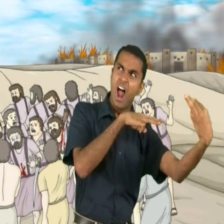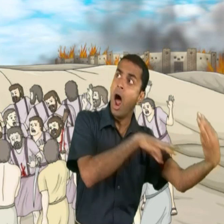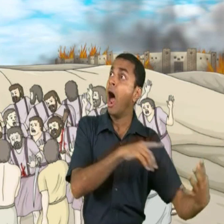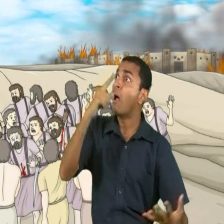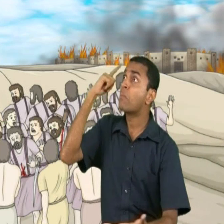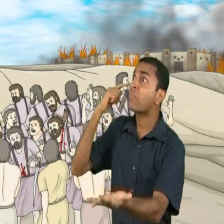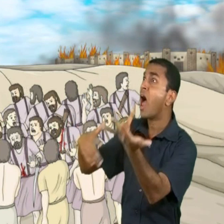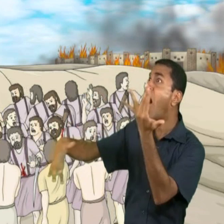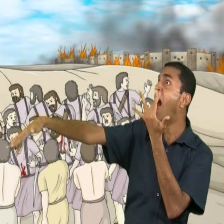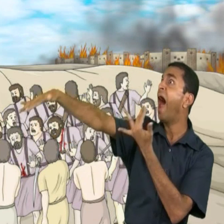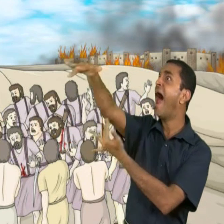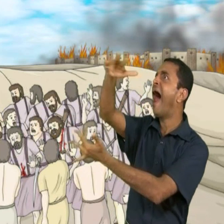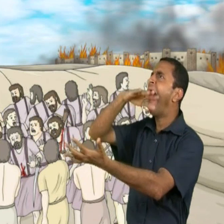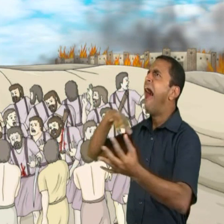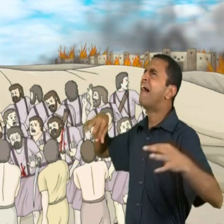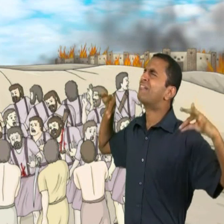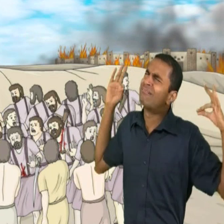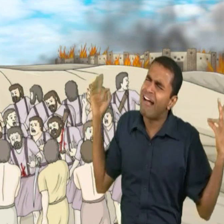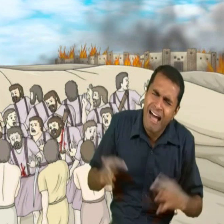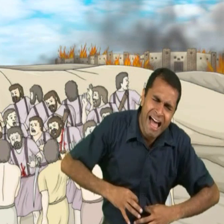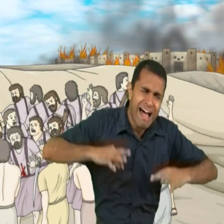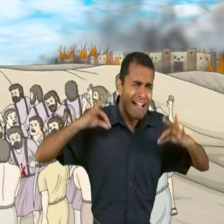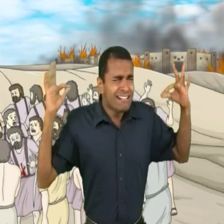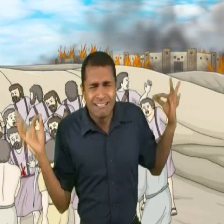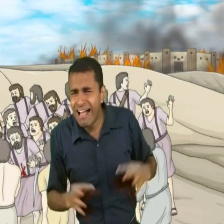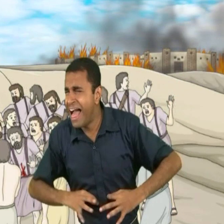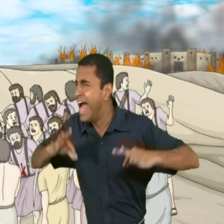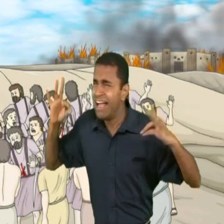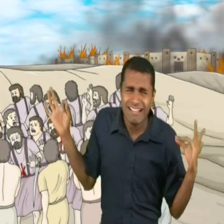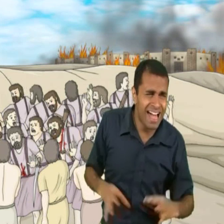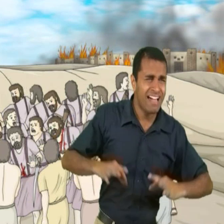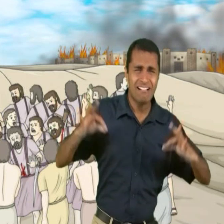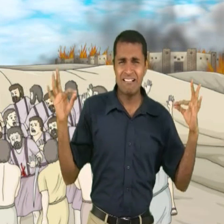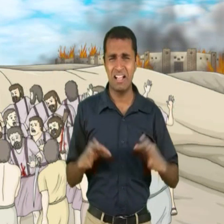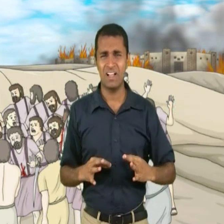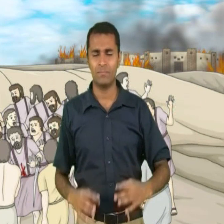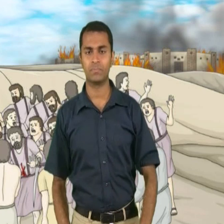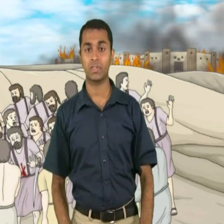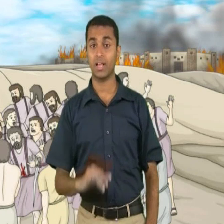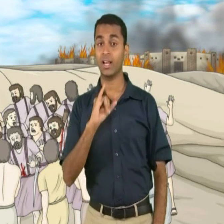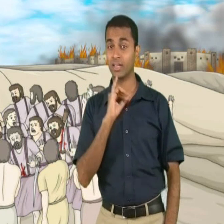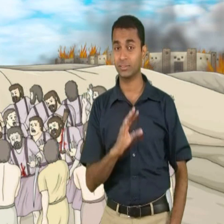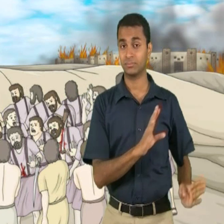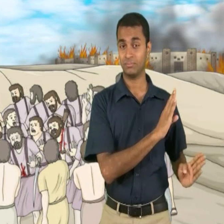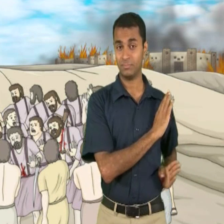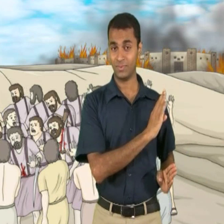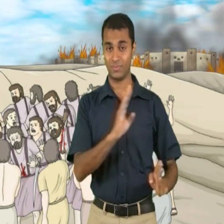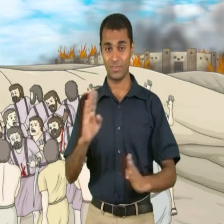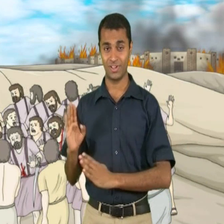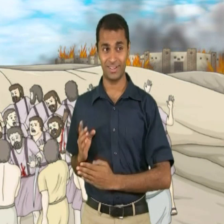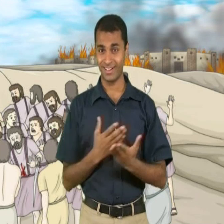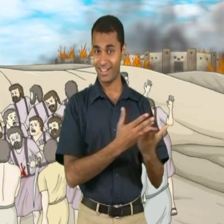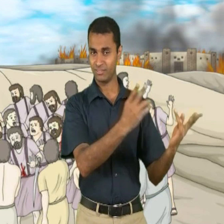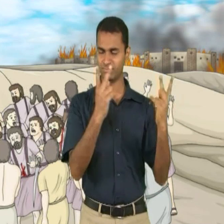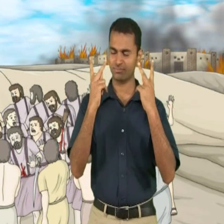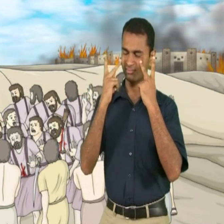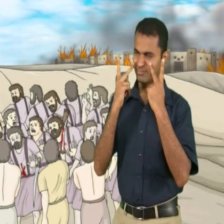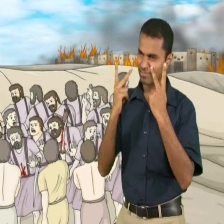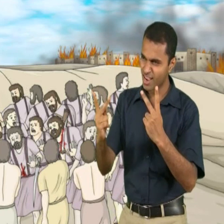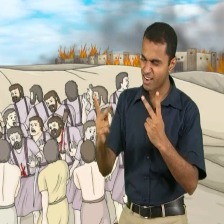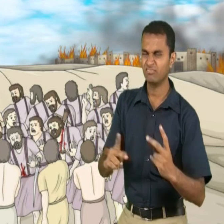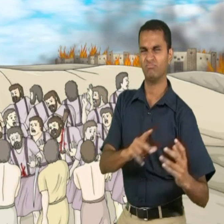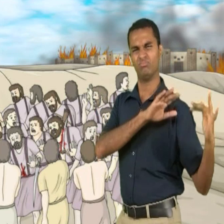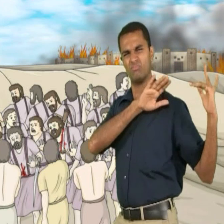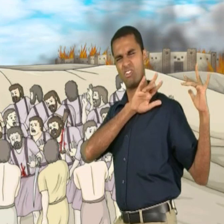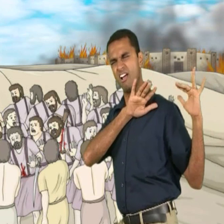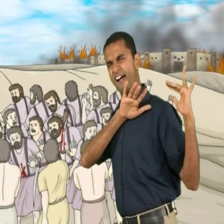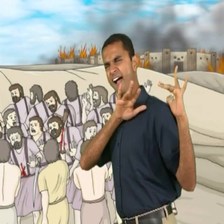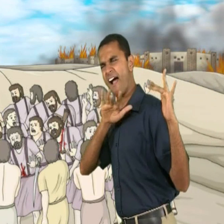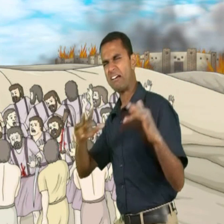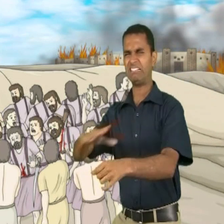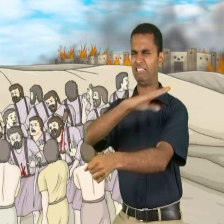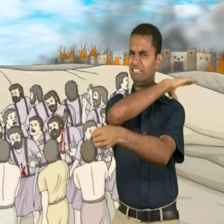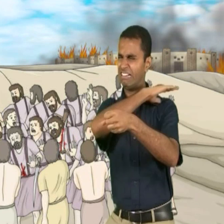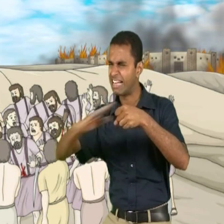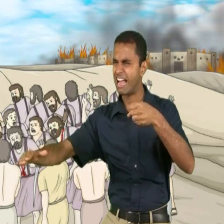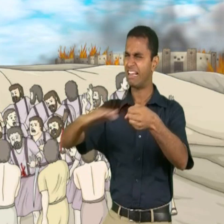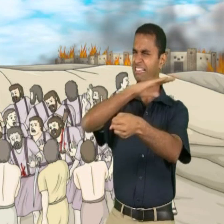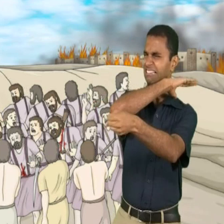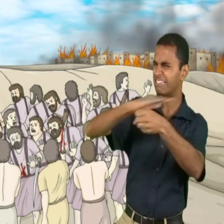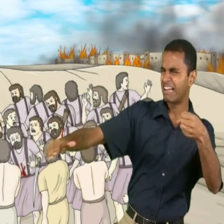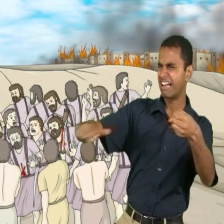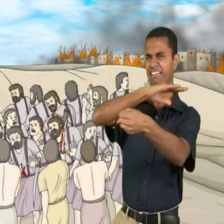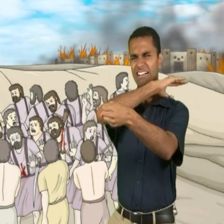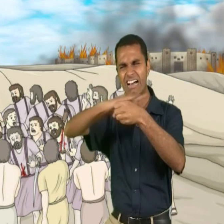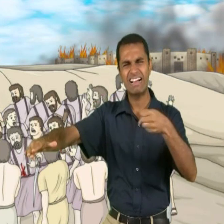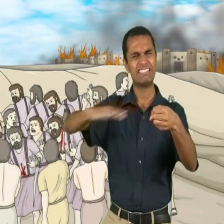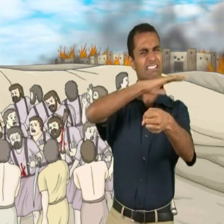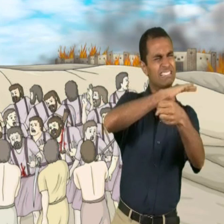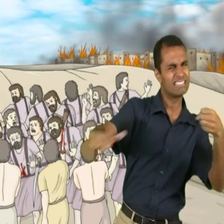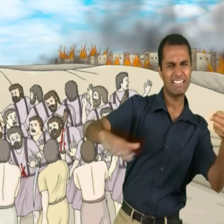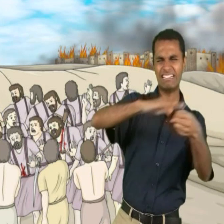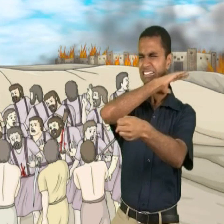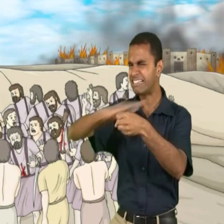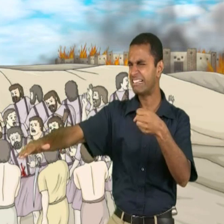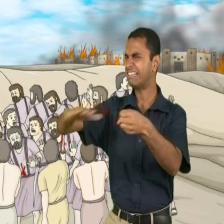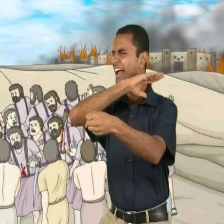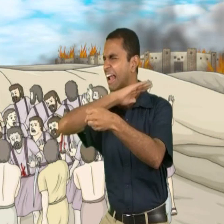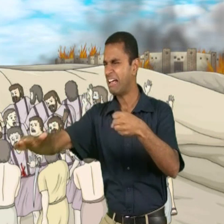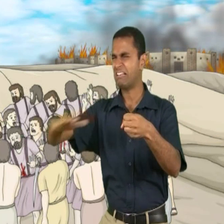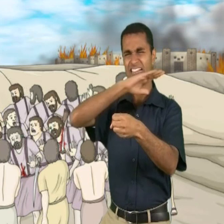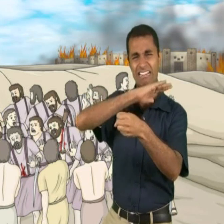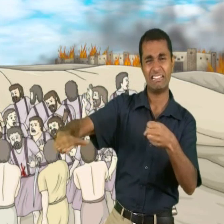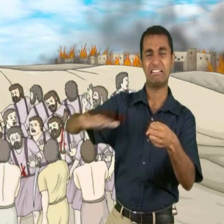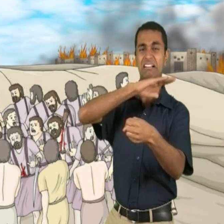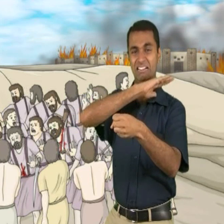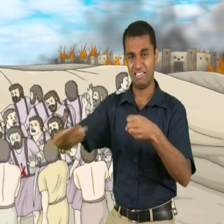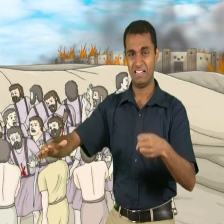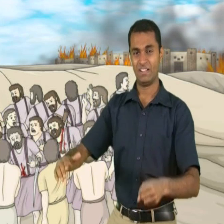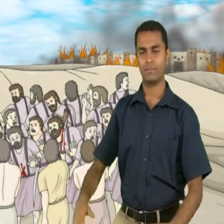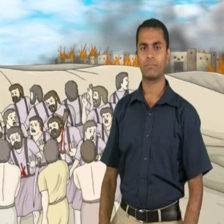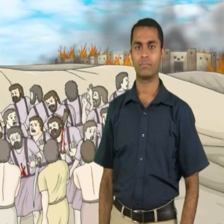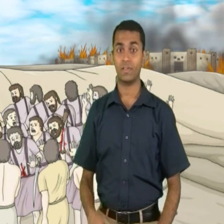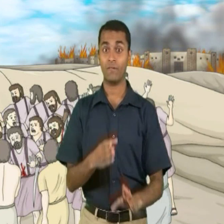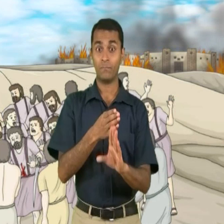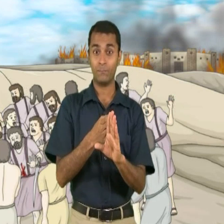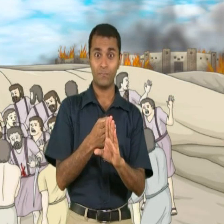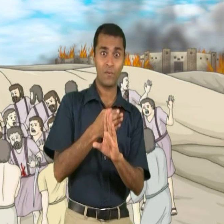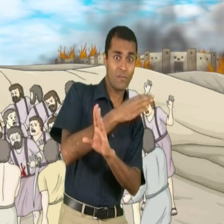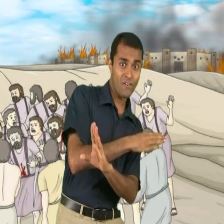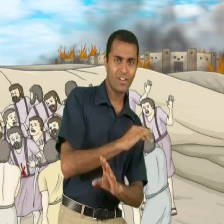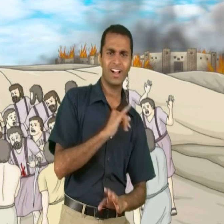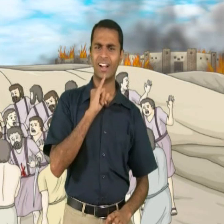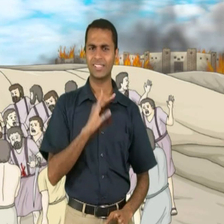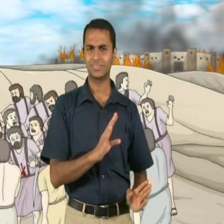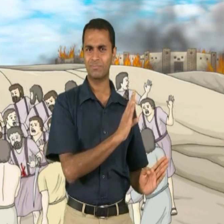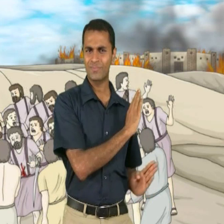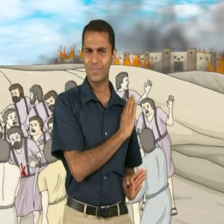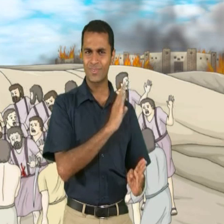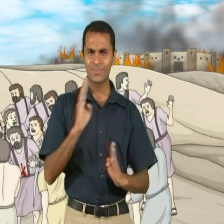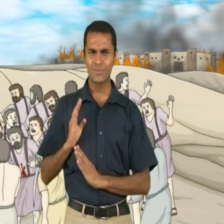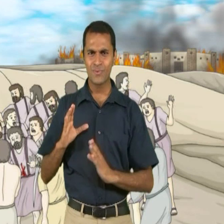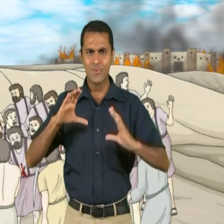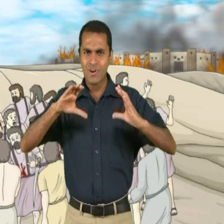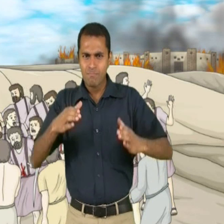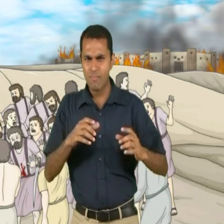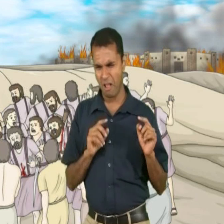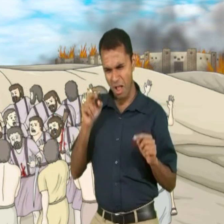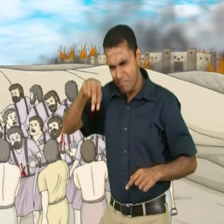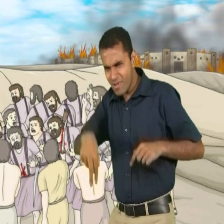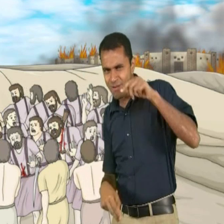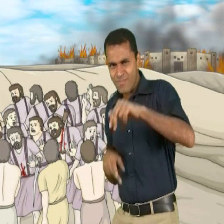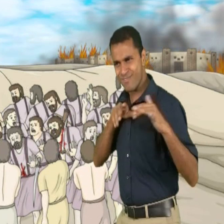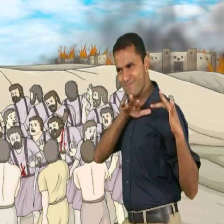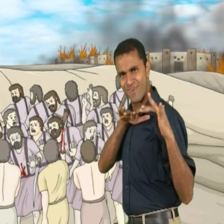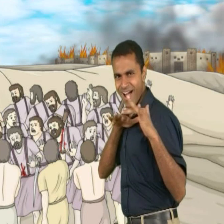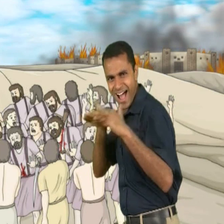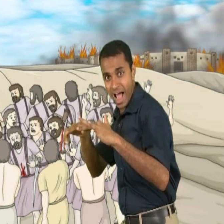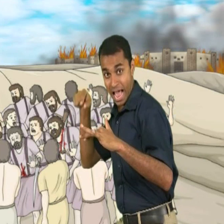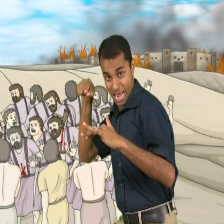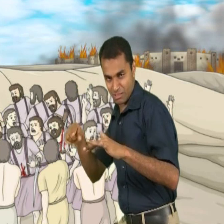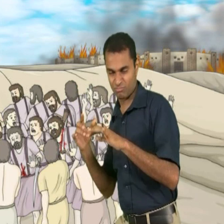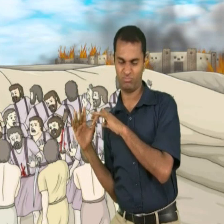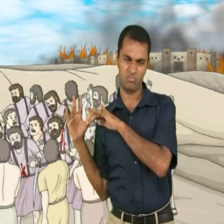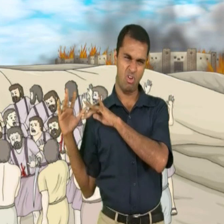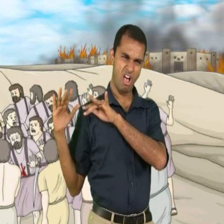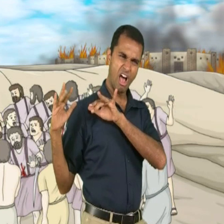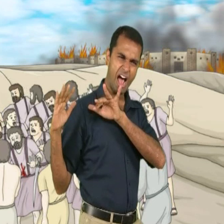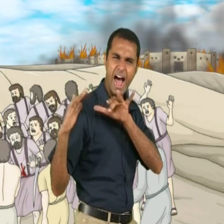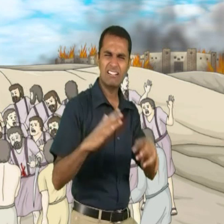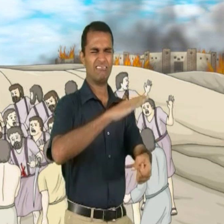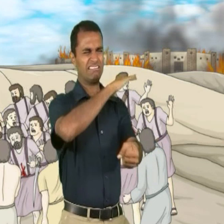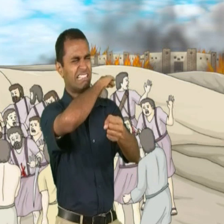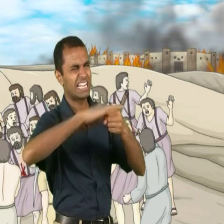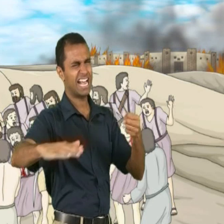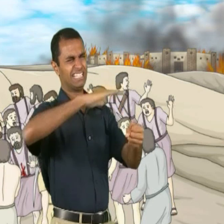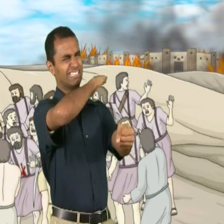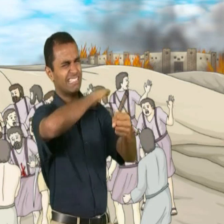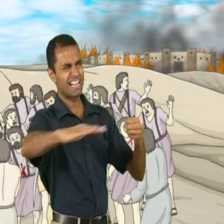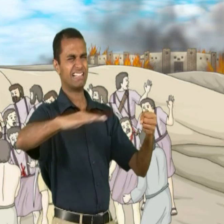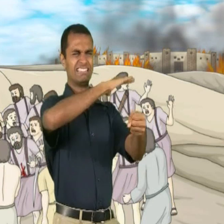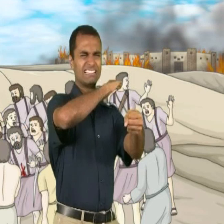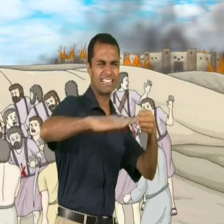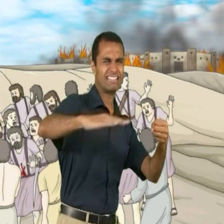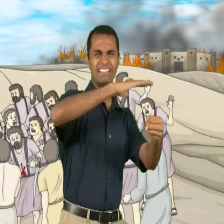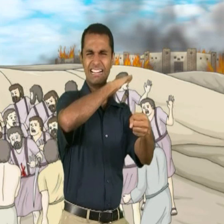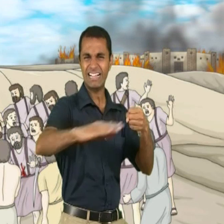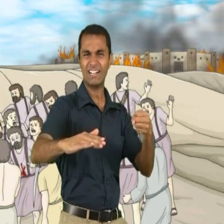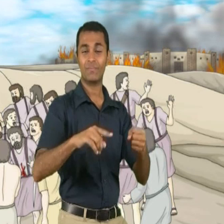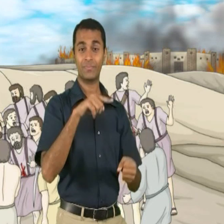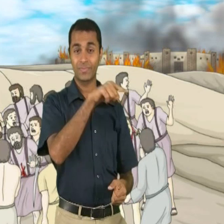When Joshua and all Israel saw that the men in ambush had captured the city and that smoke was rising from it, they turned around and struck down the men of Ai.